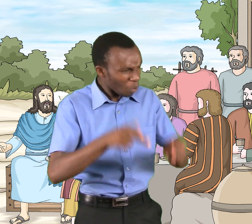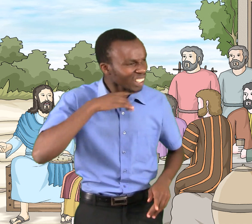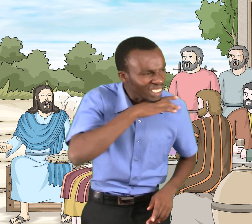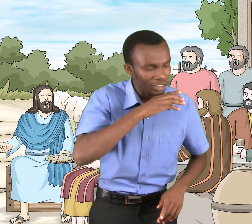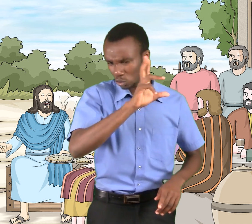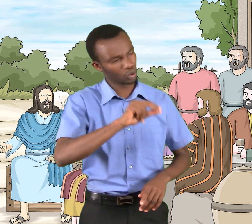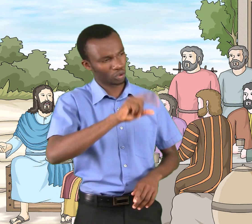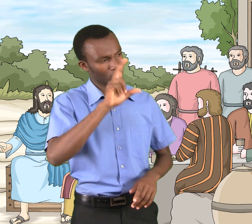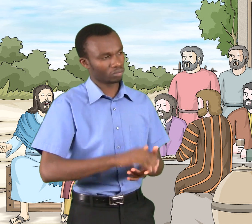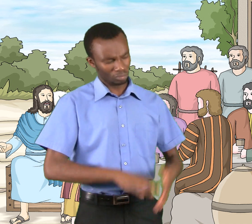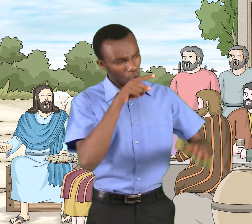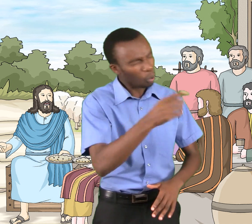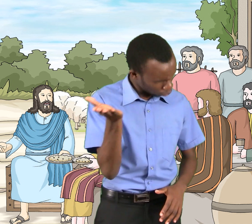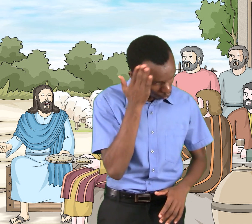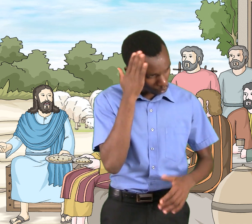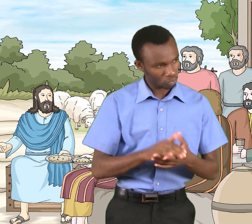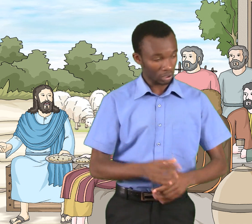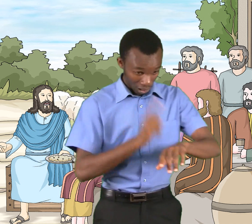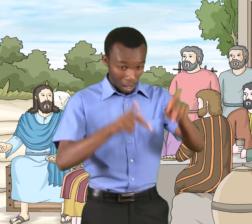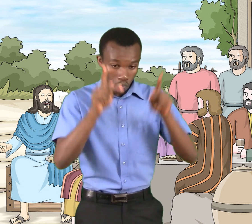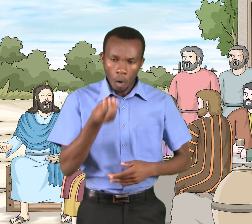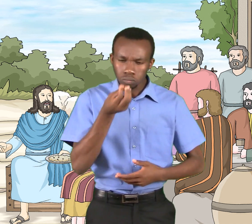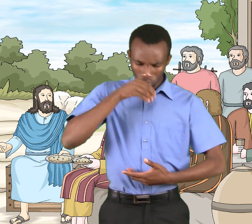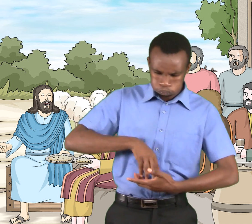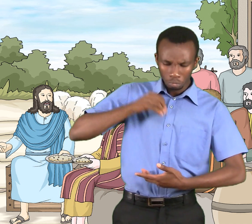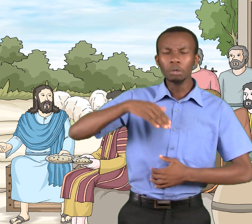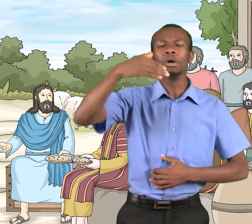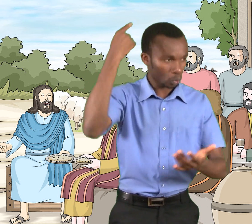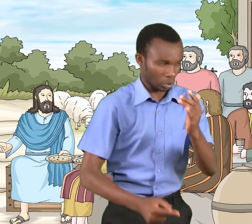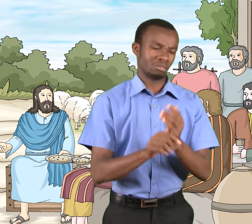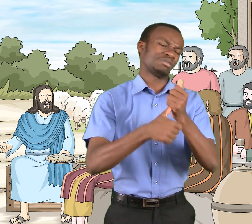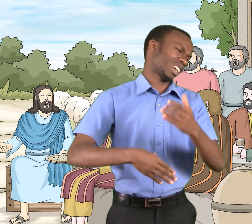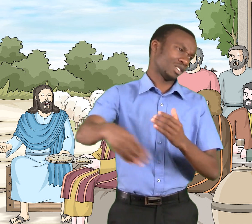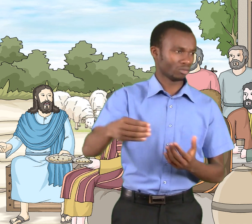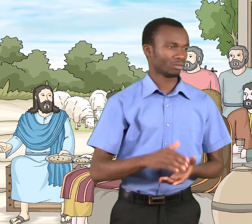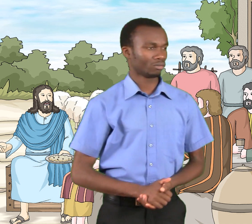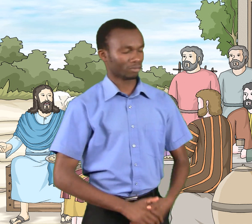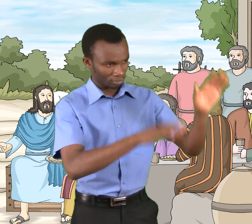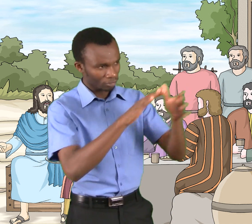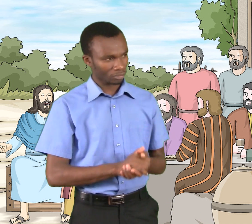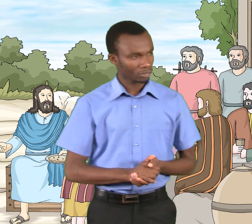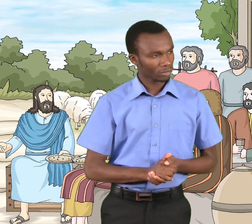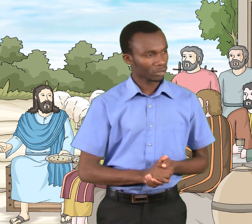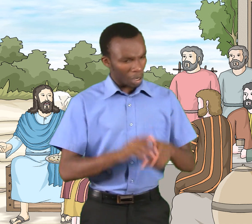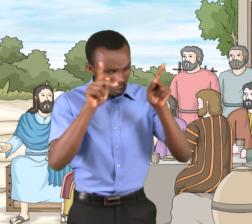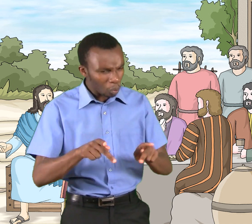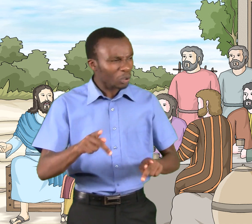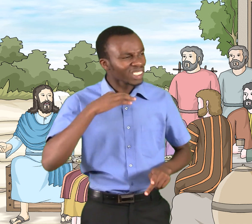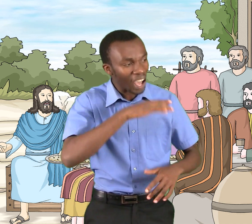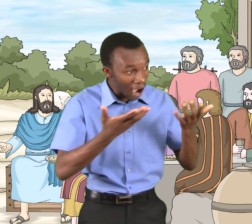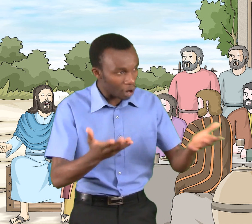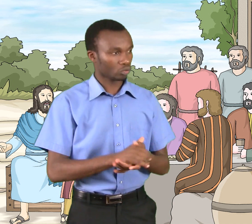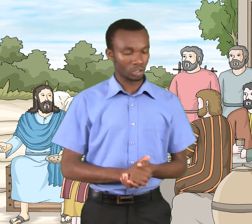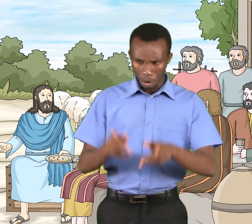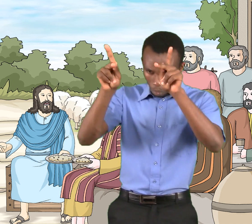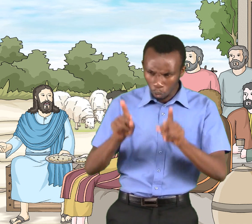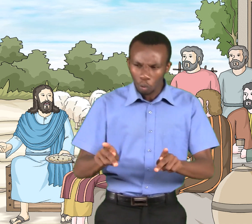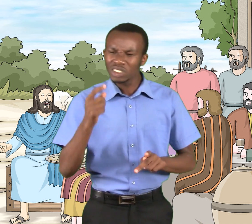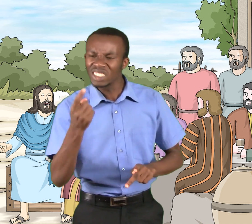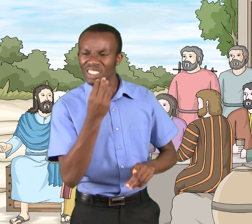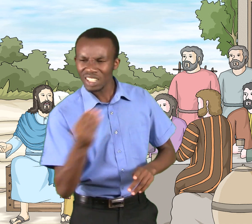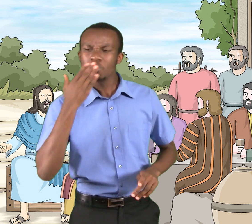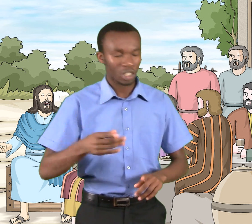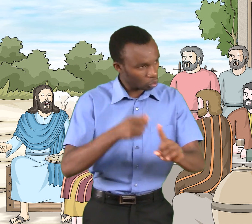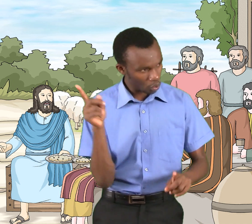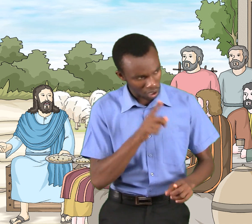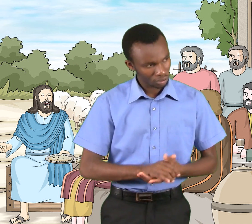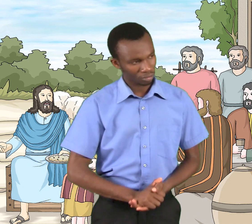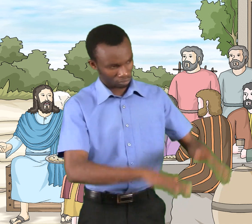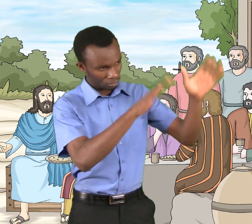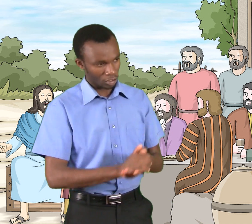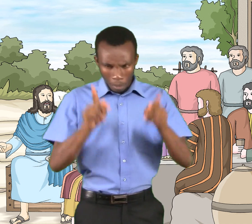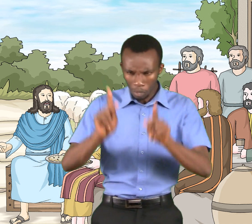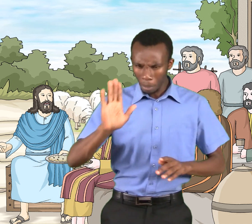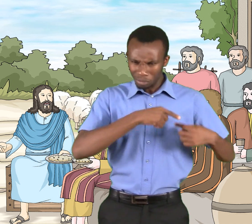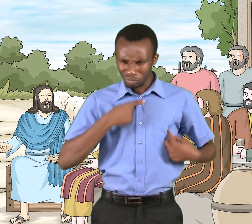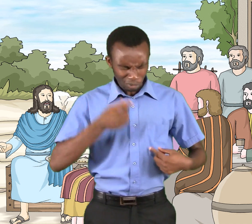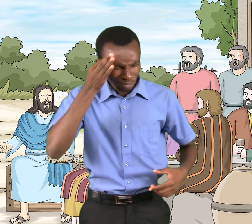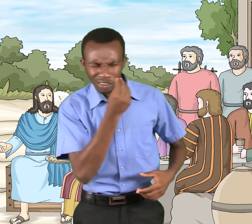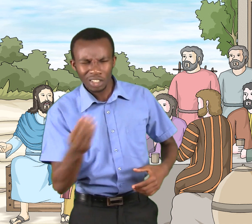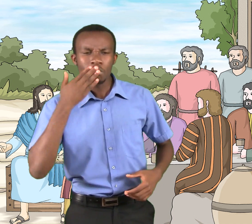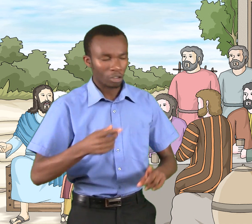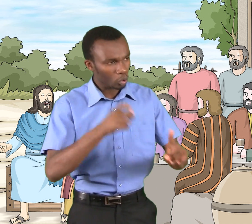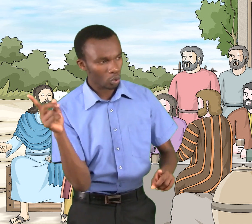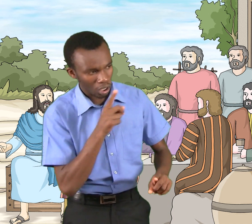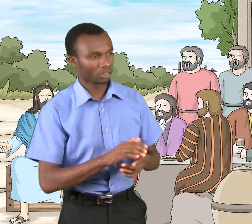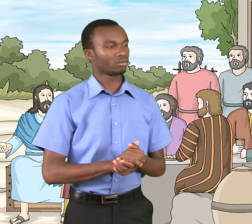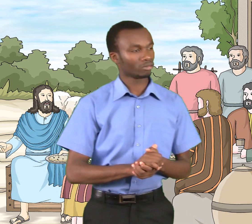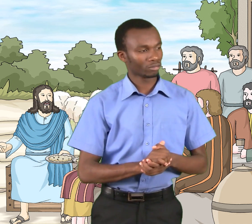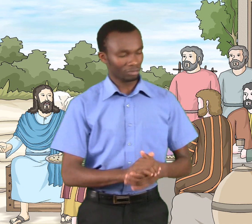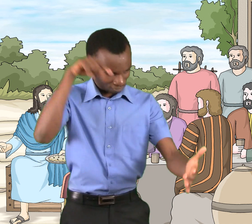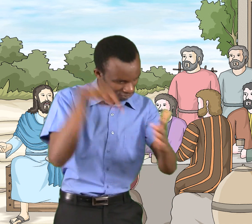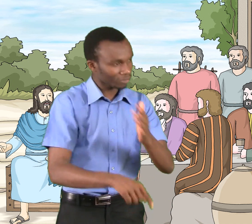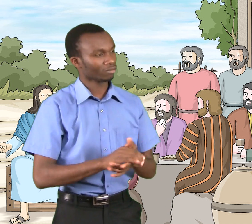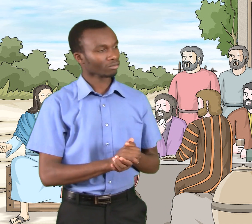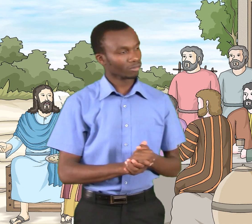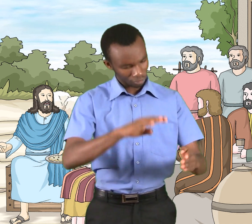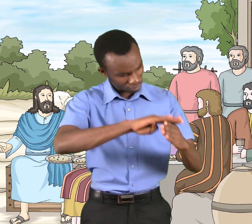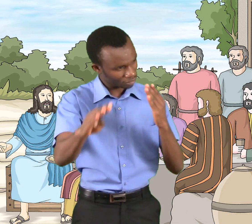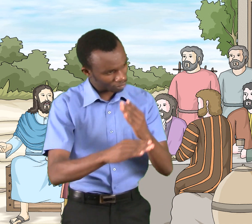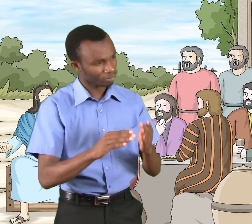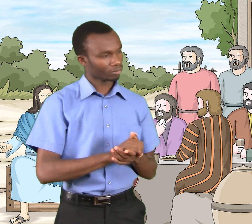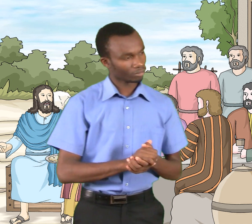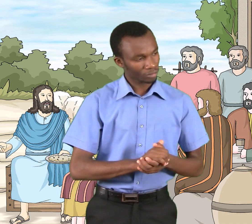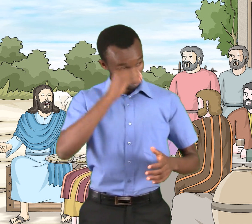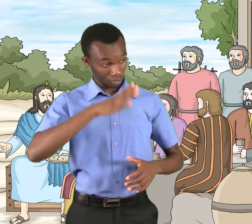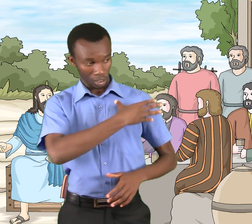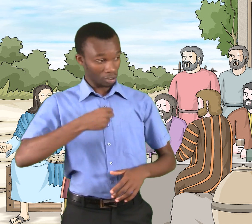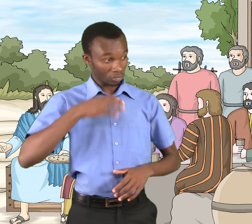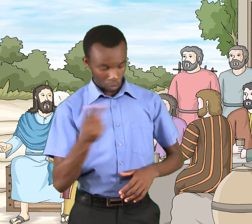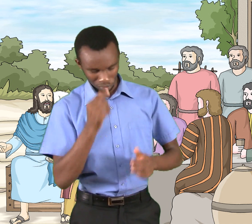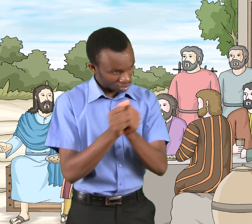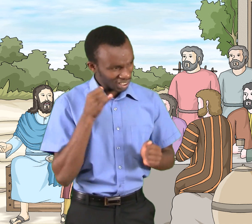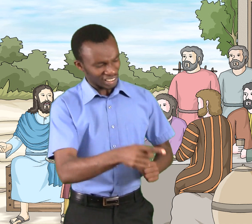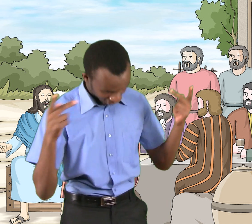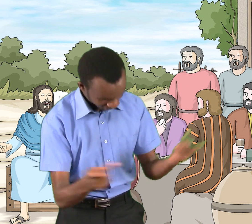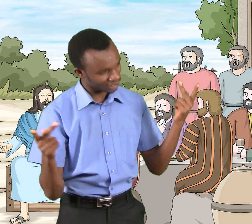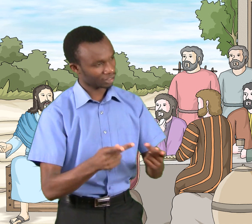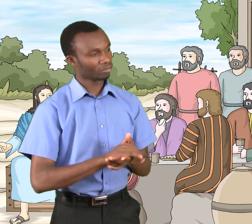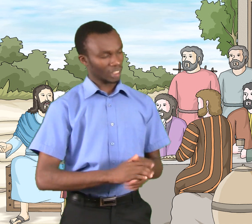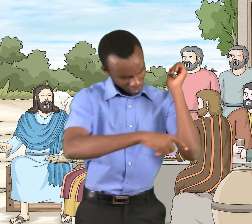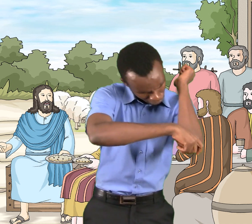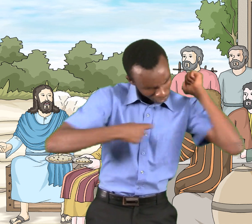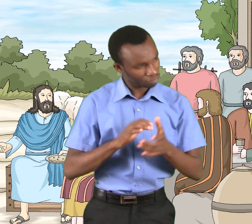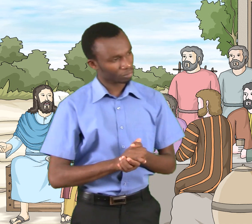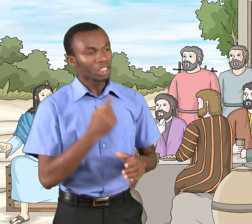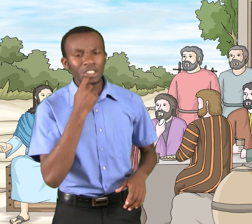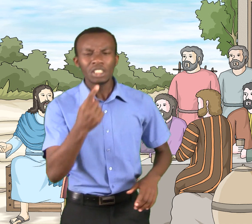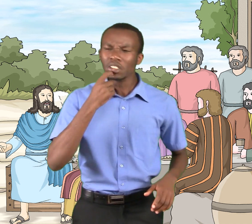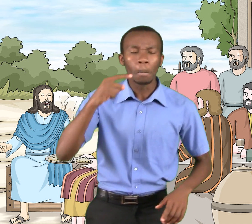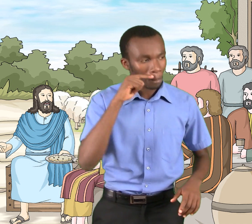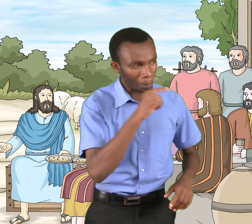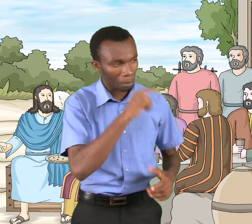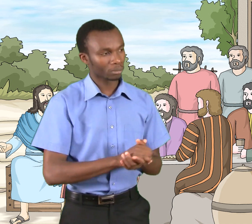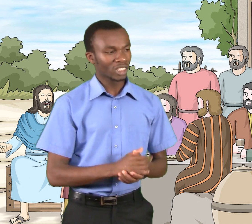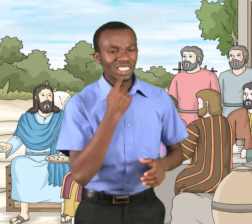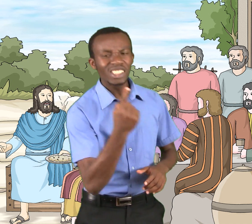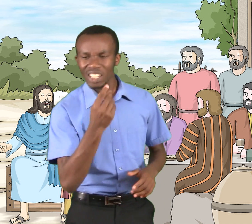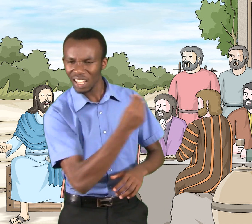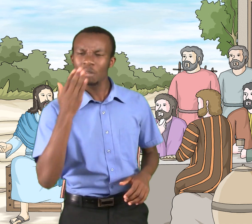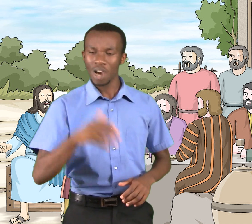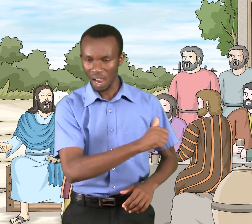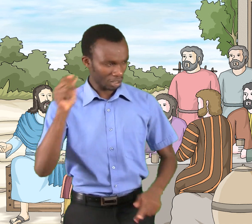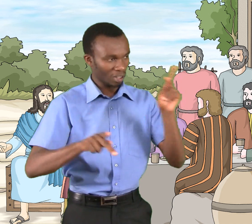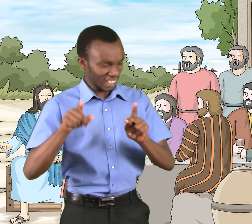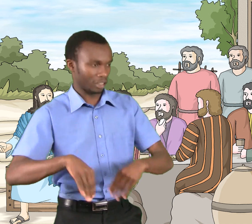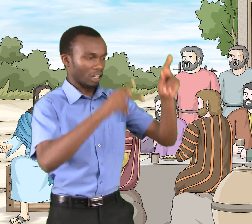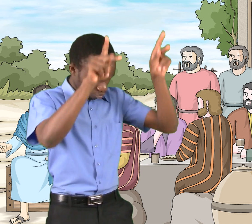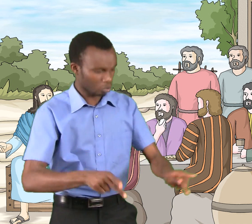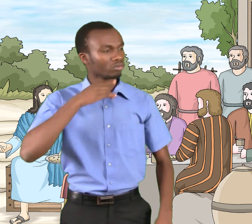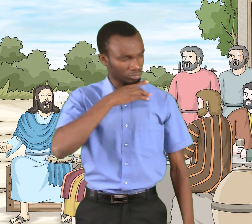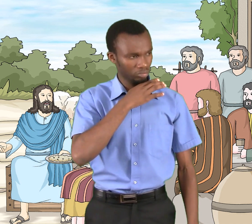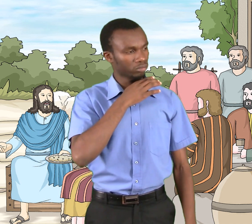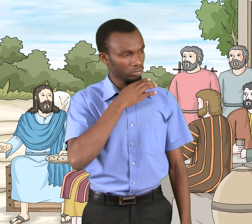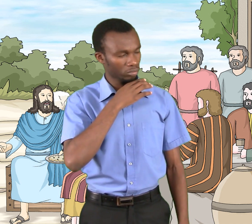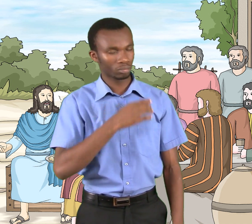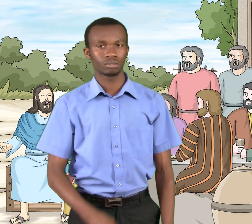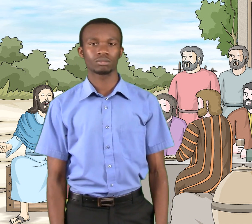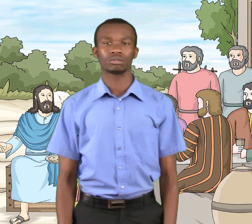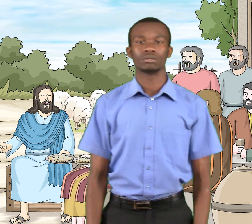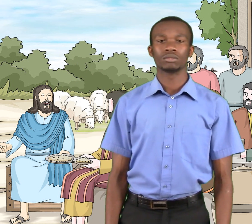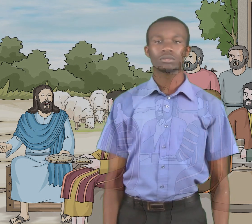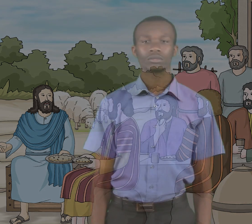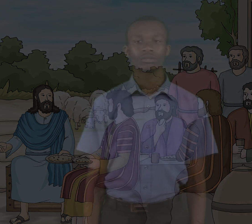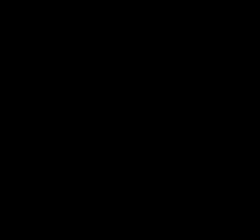For out of the heart come evil thoughts, murder, adultery, sexual immorality, theft, false testimony, and slander. These are what defile a man, but eating with unwashed hands does not defile him.”